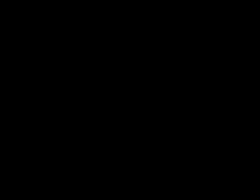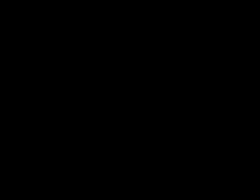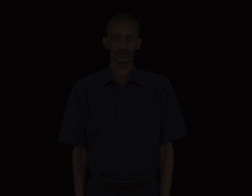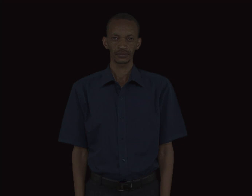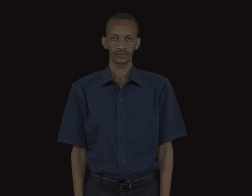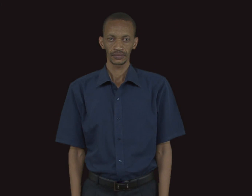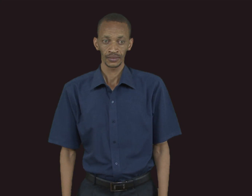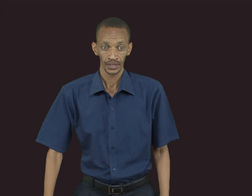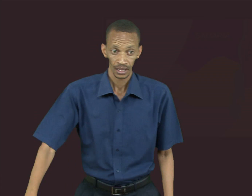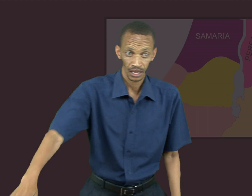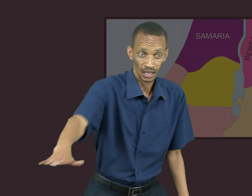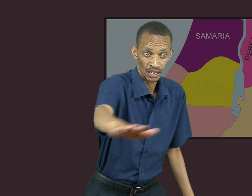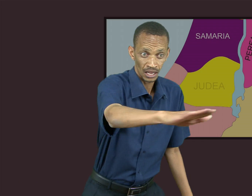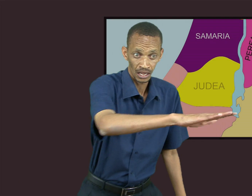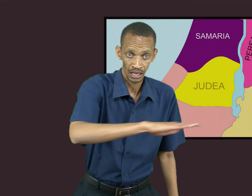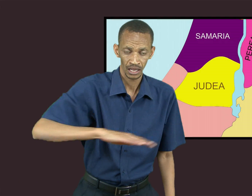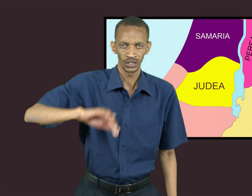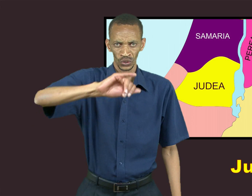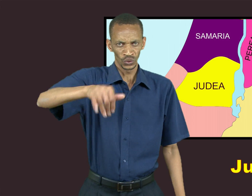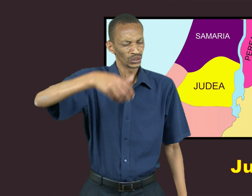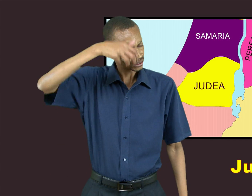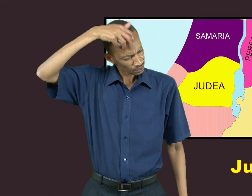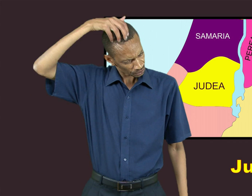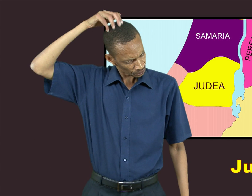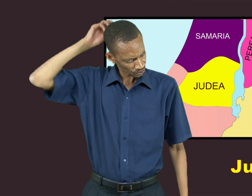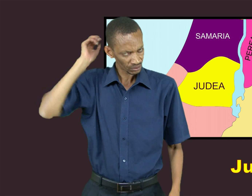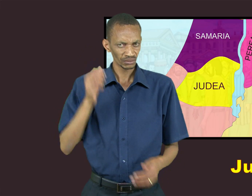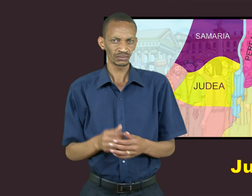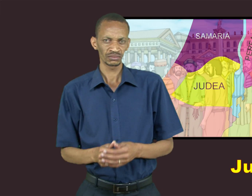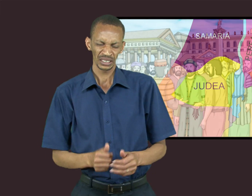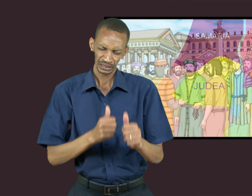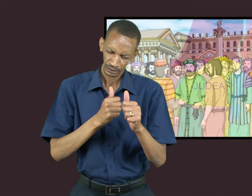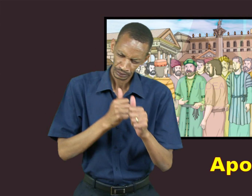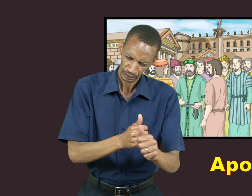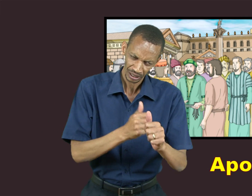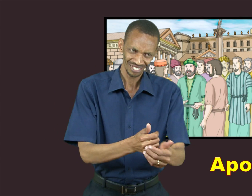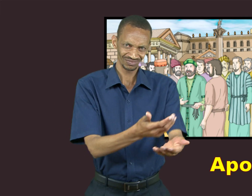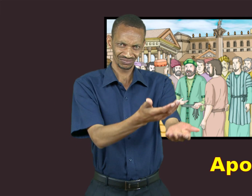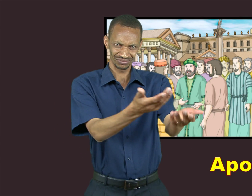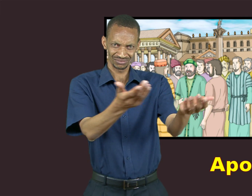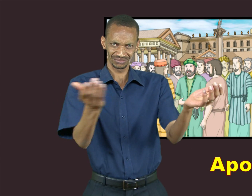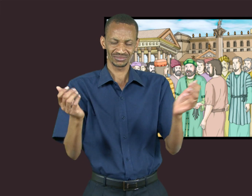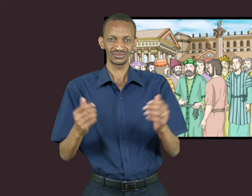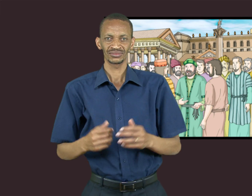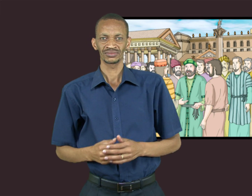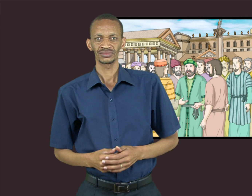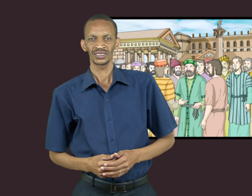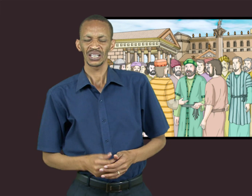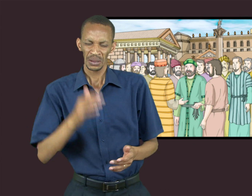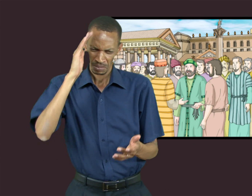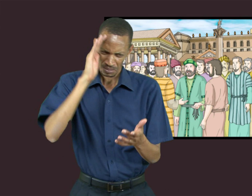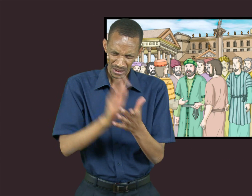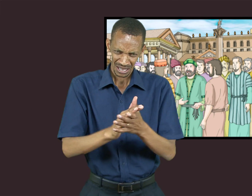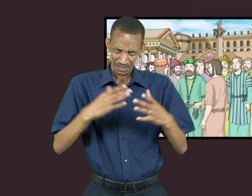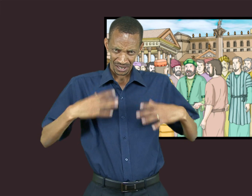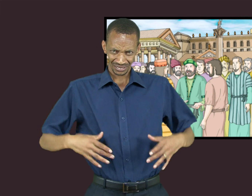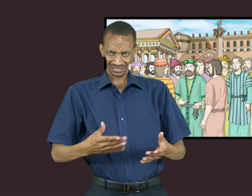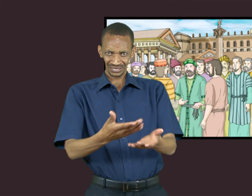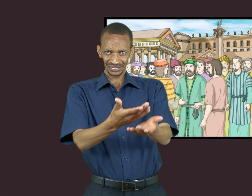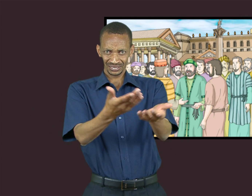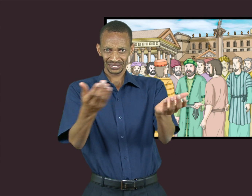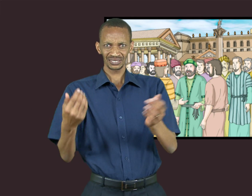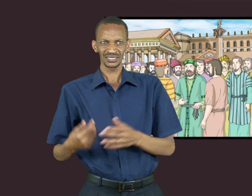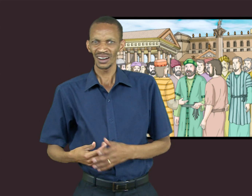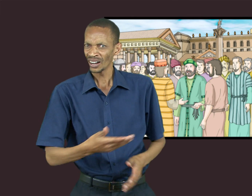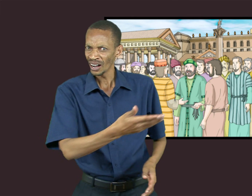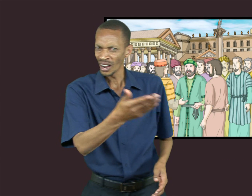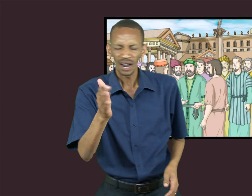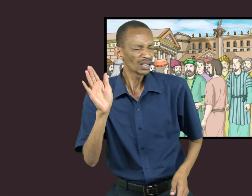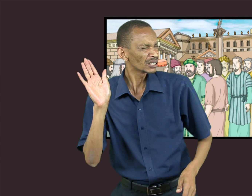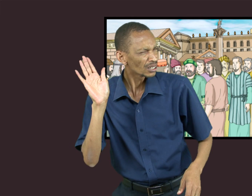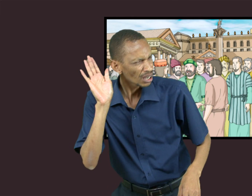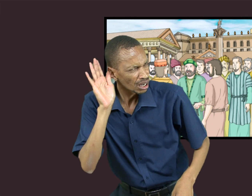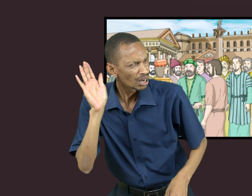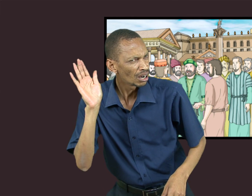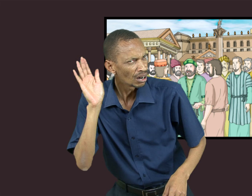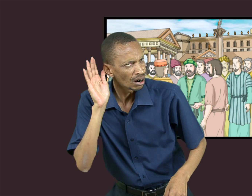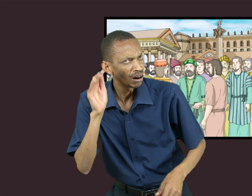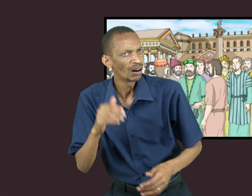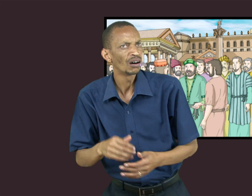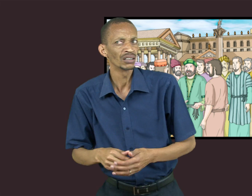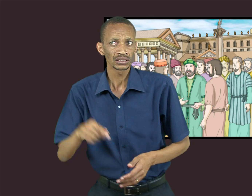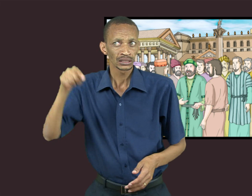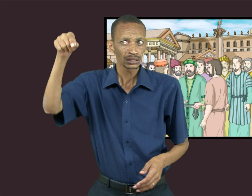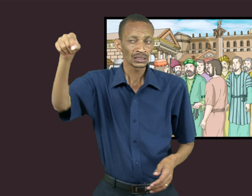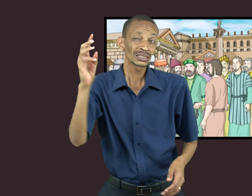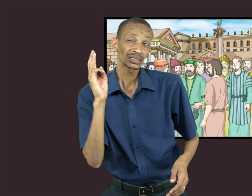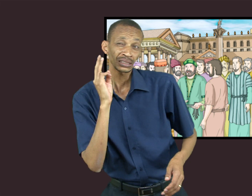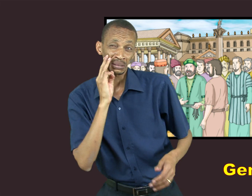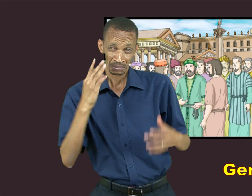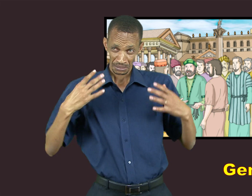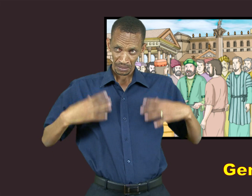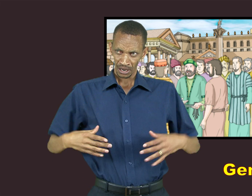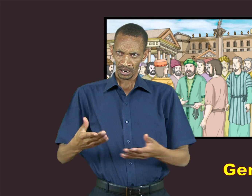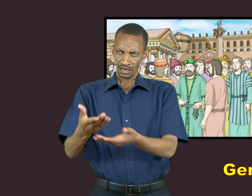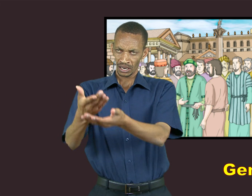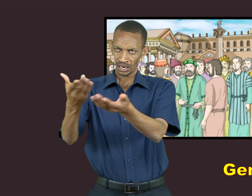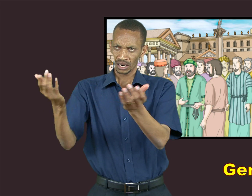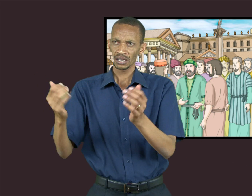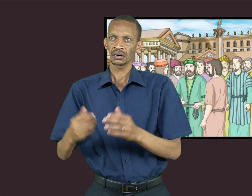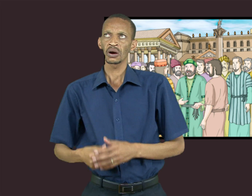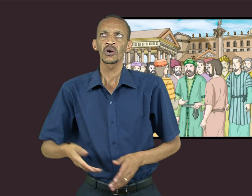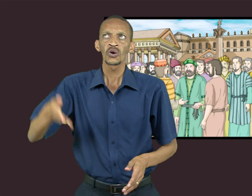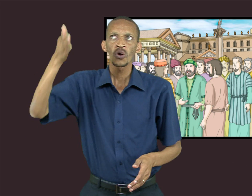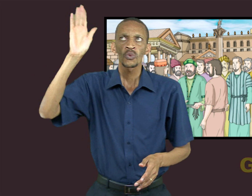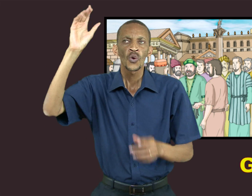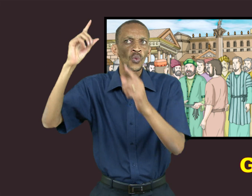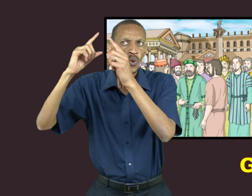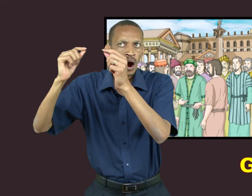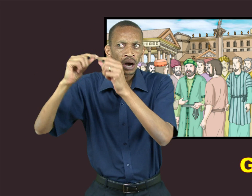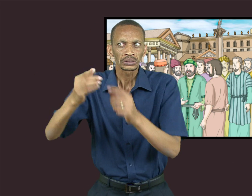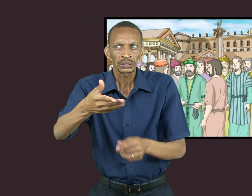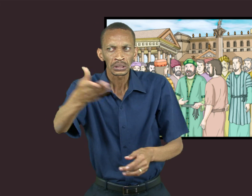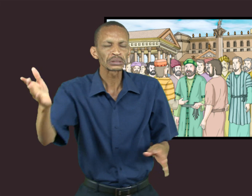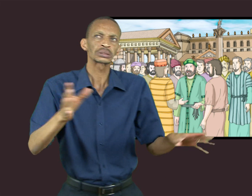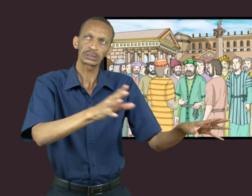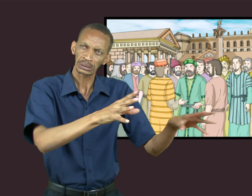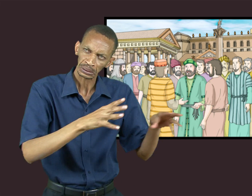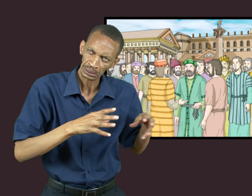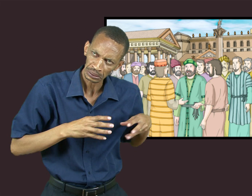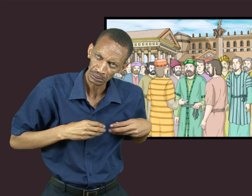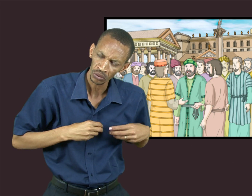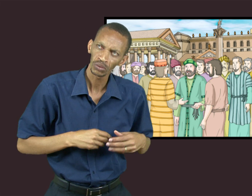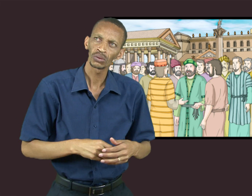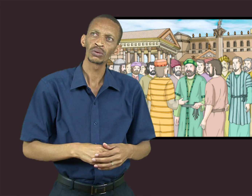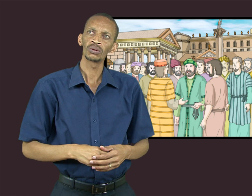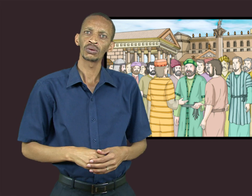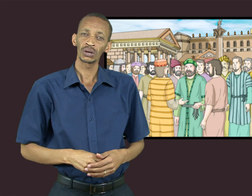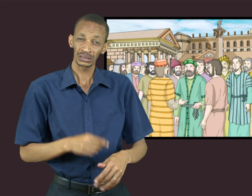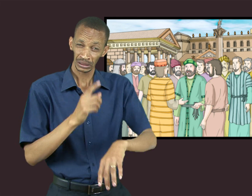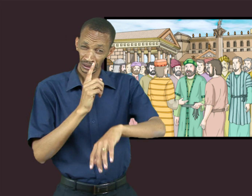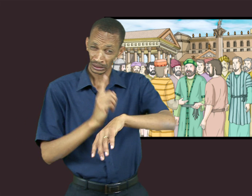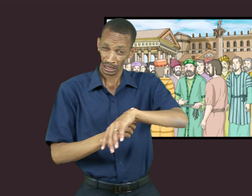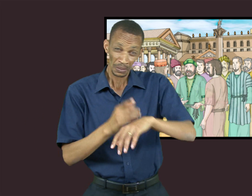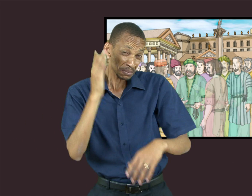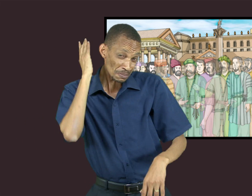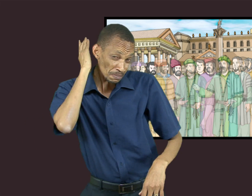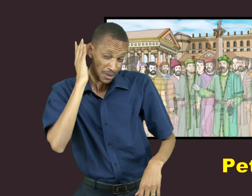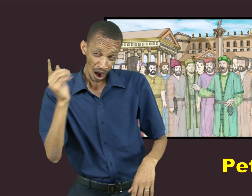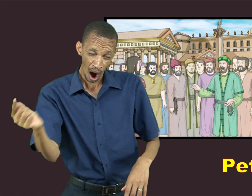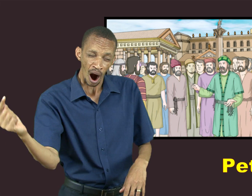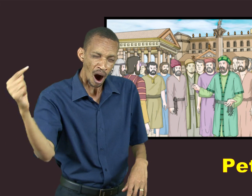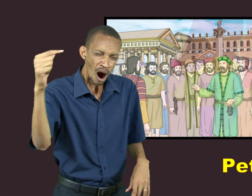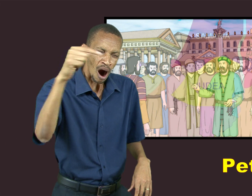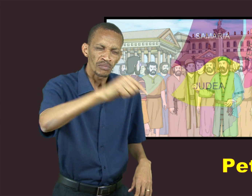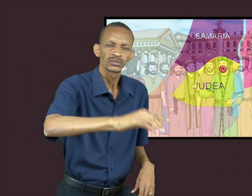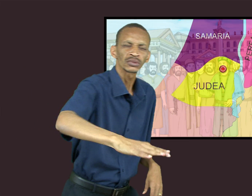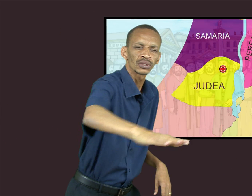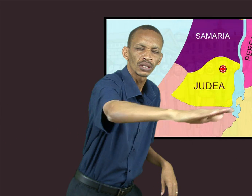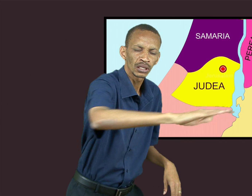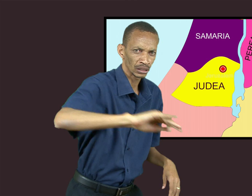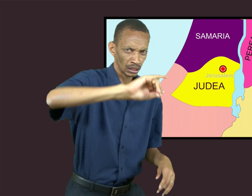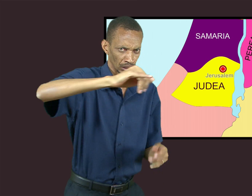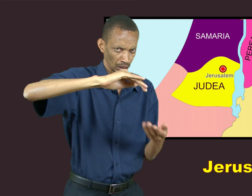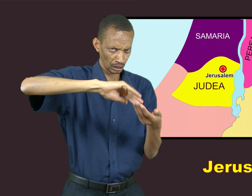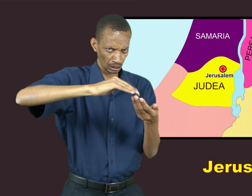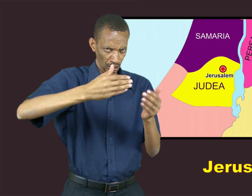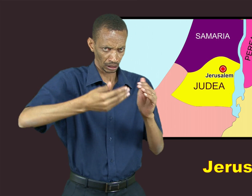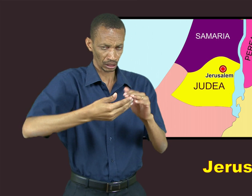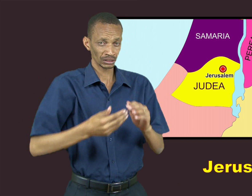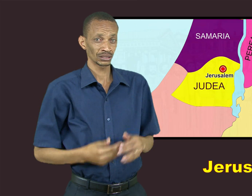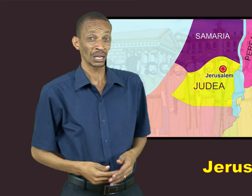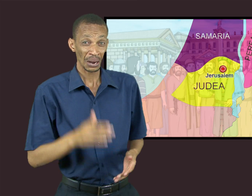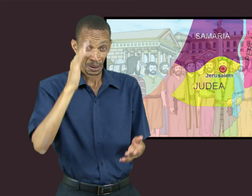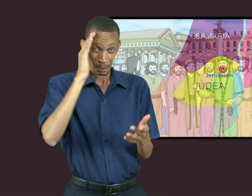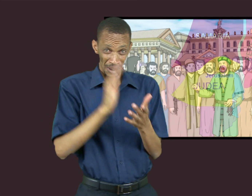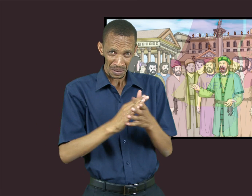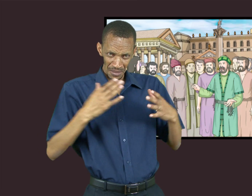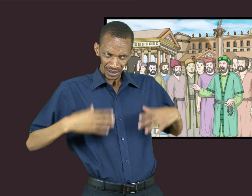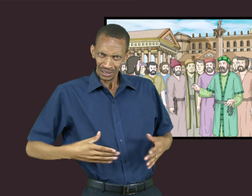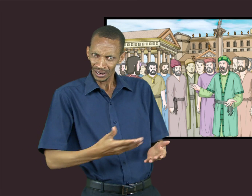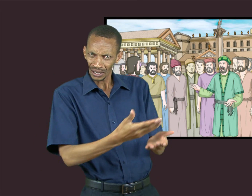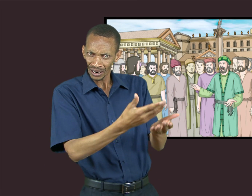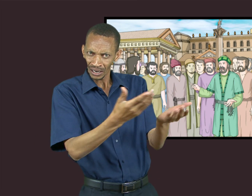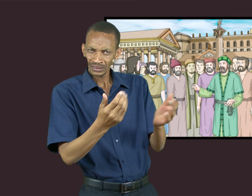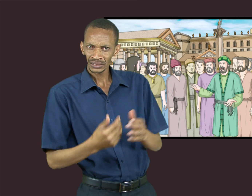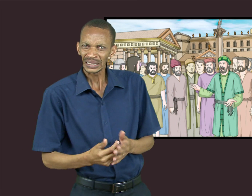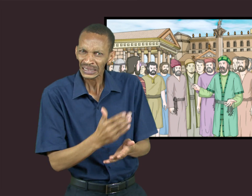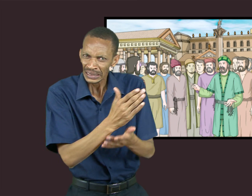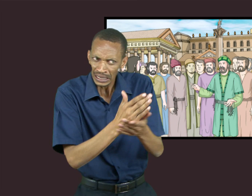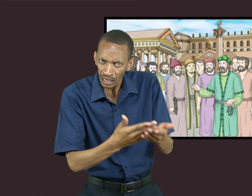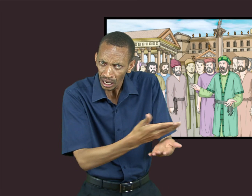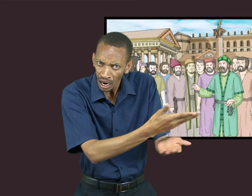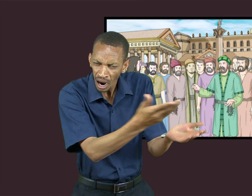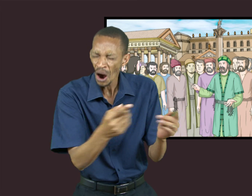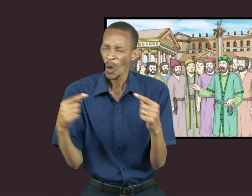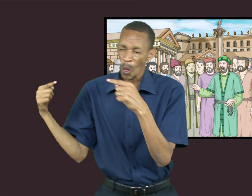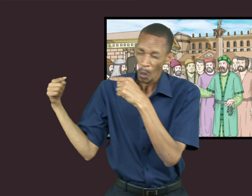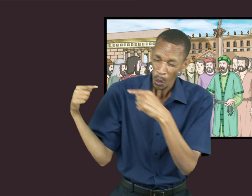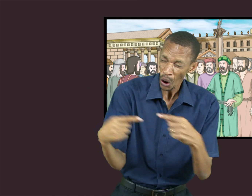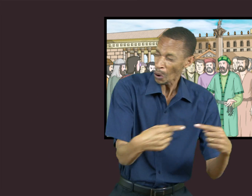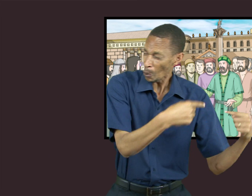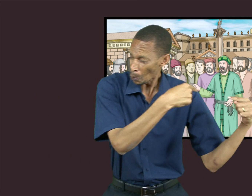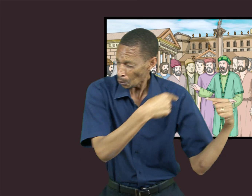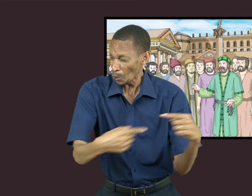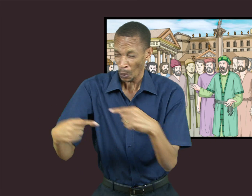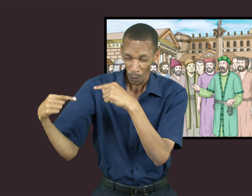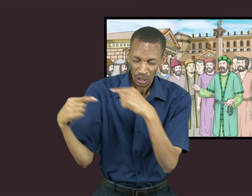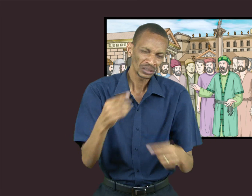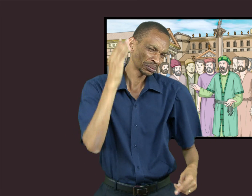The apostles and brothers throughout Judea soon heard that the Gentiles also had received the word of God.